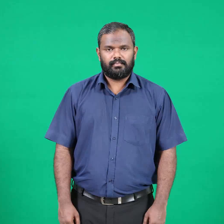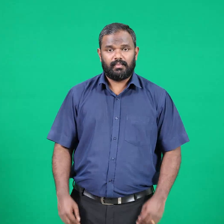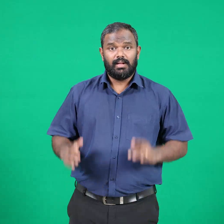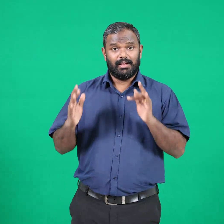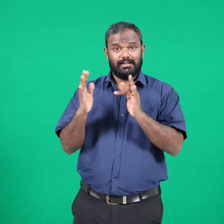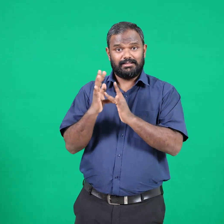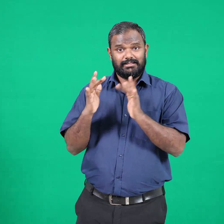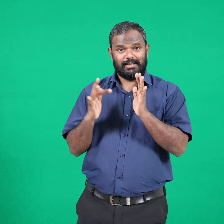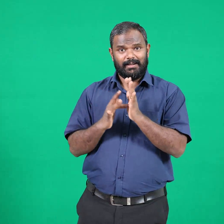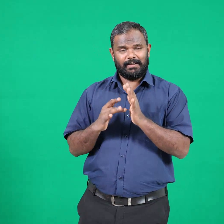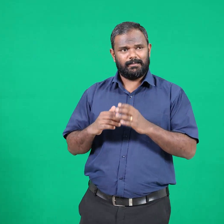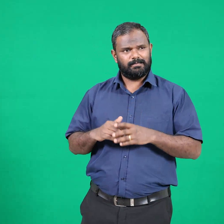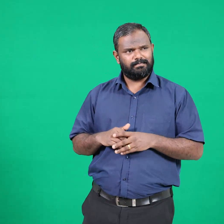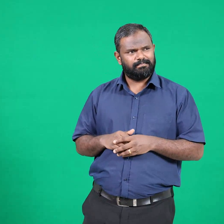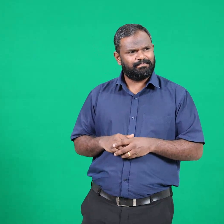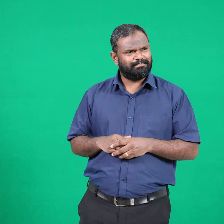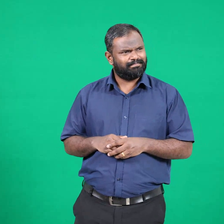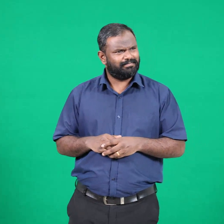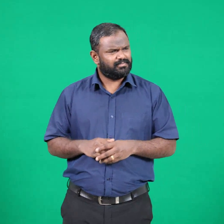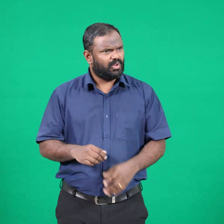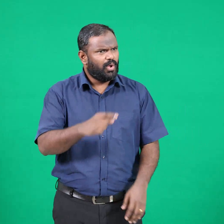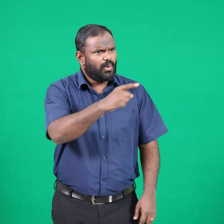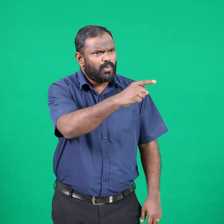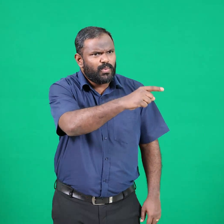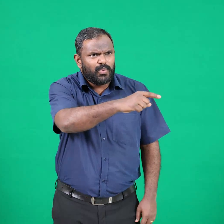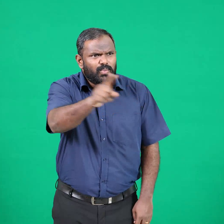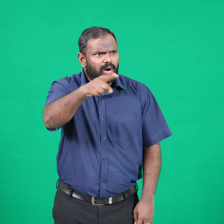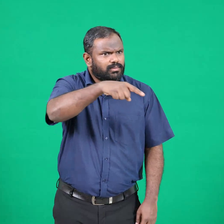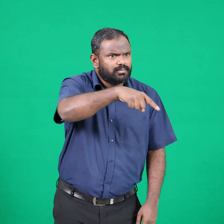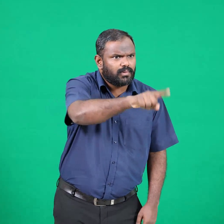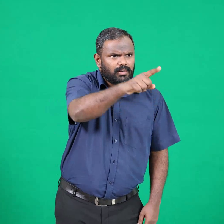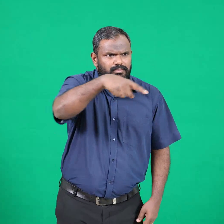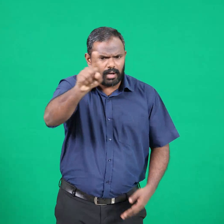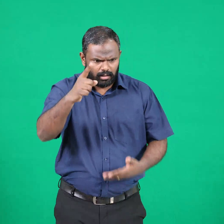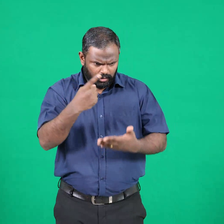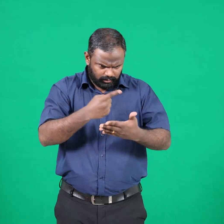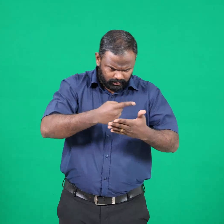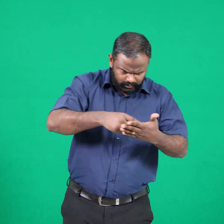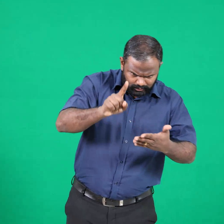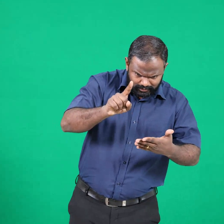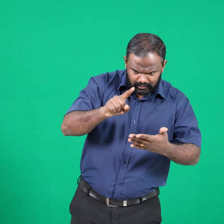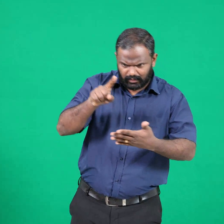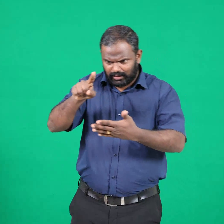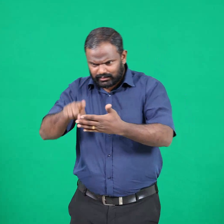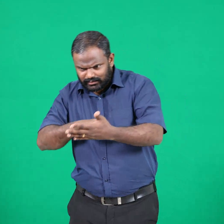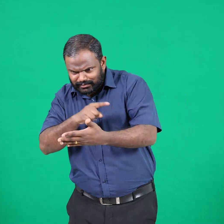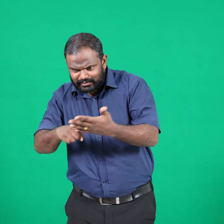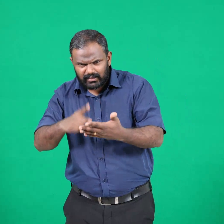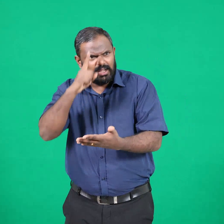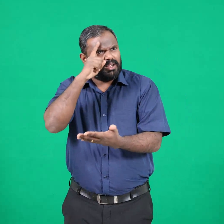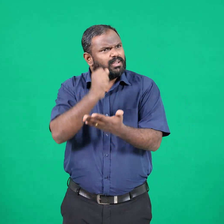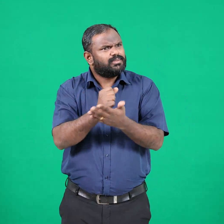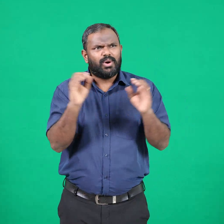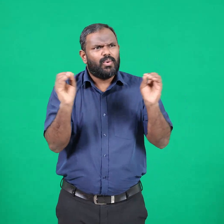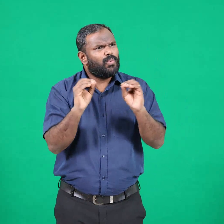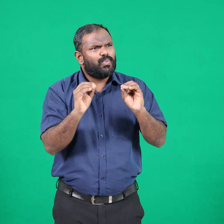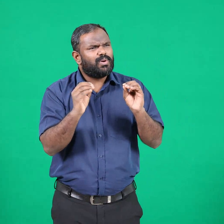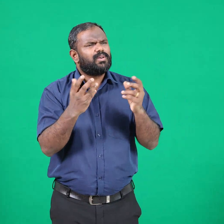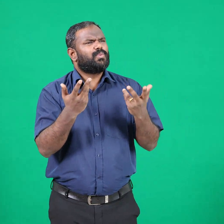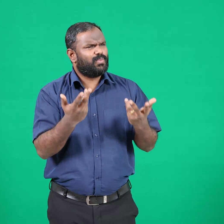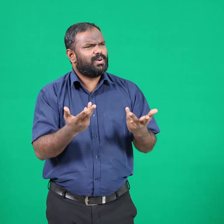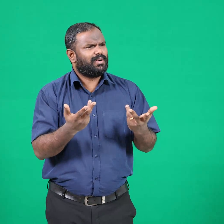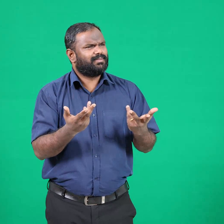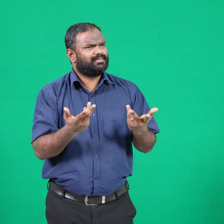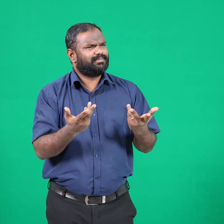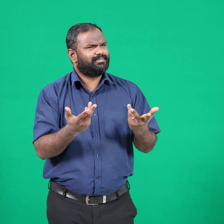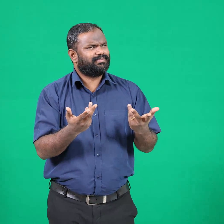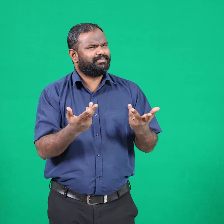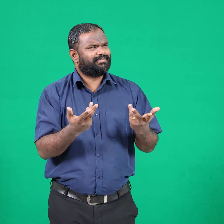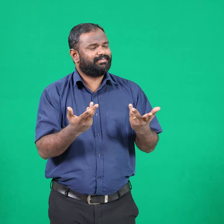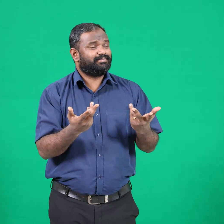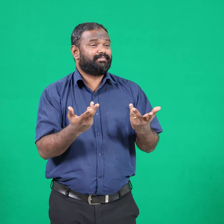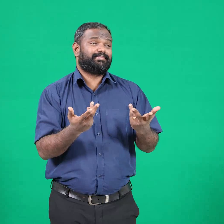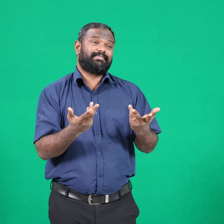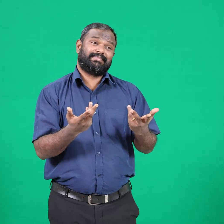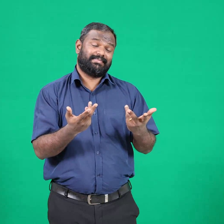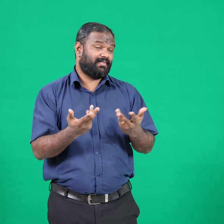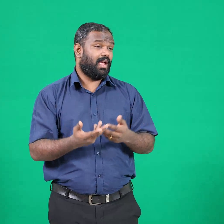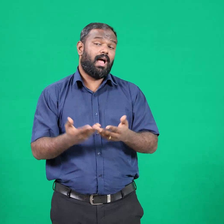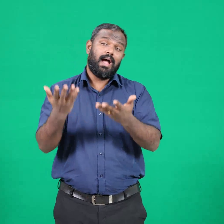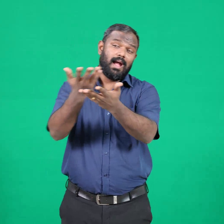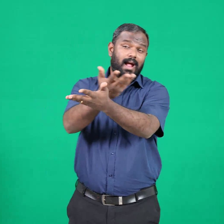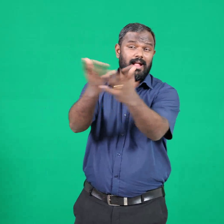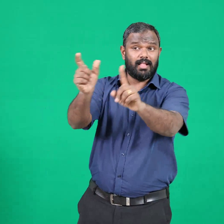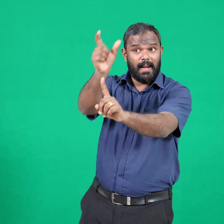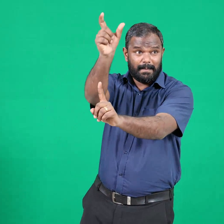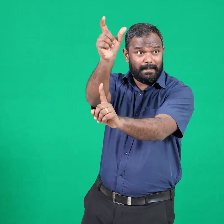And why don' t you judge for yourselves what is right?